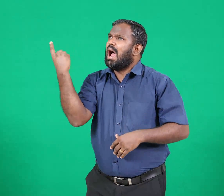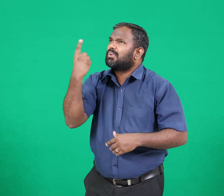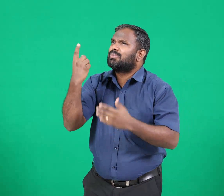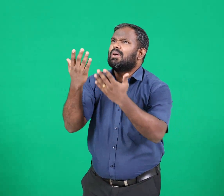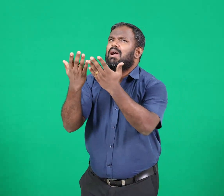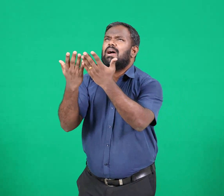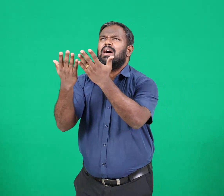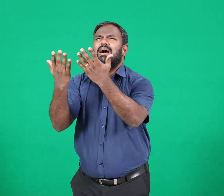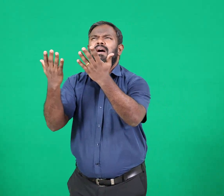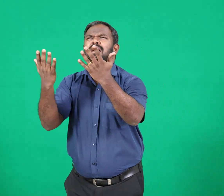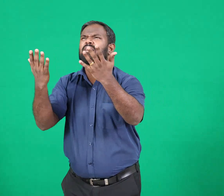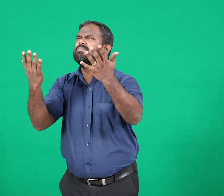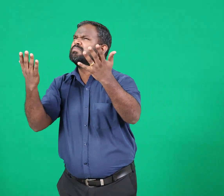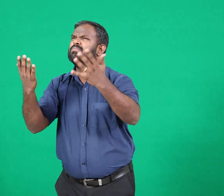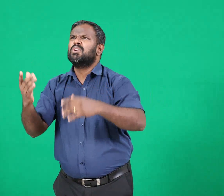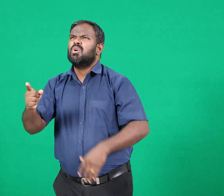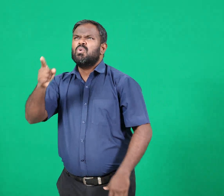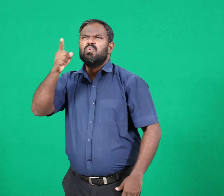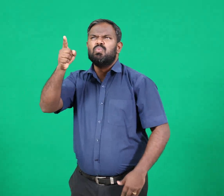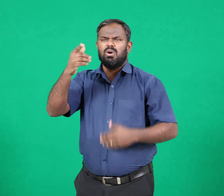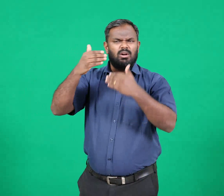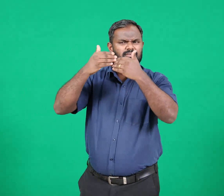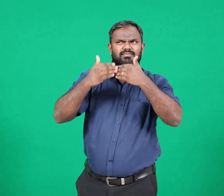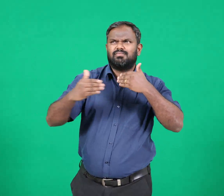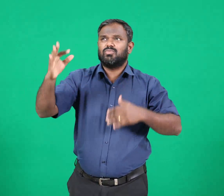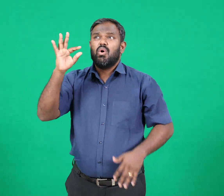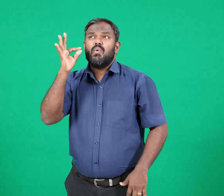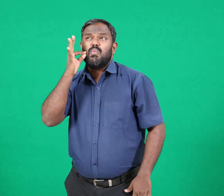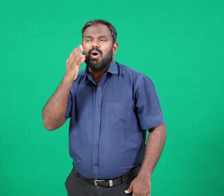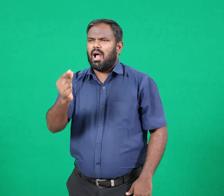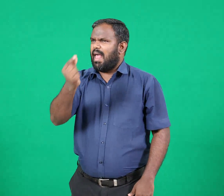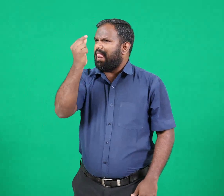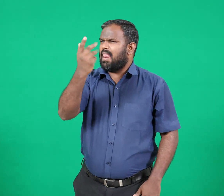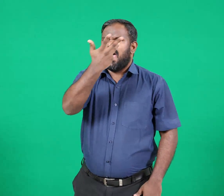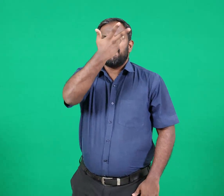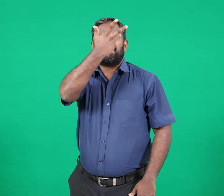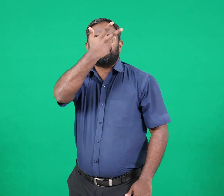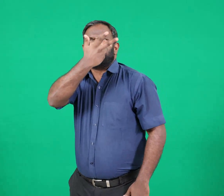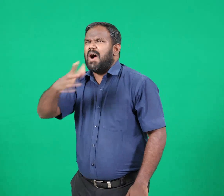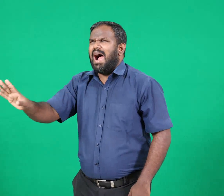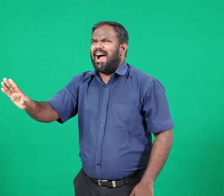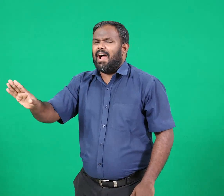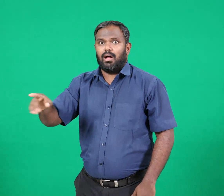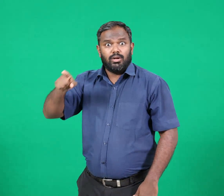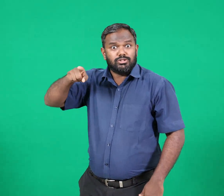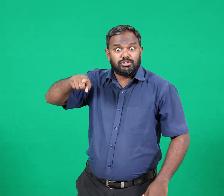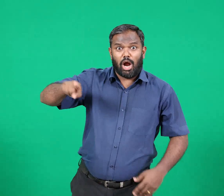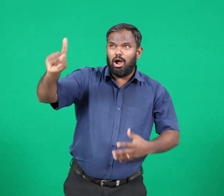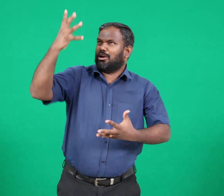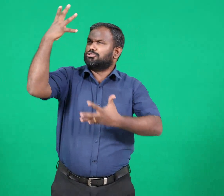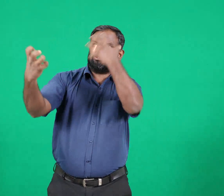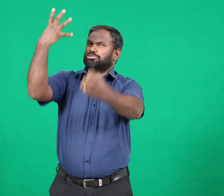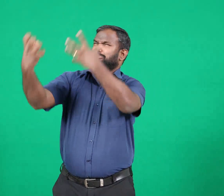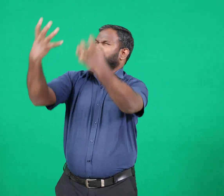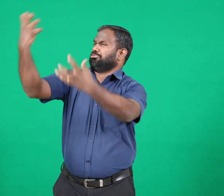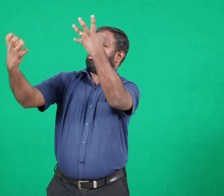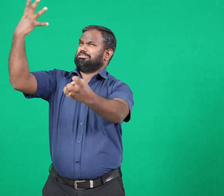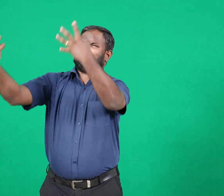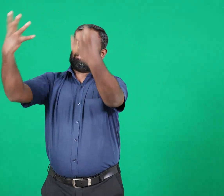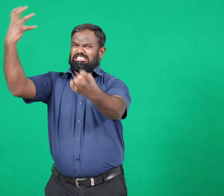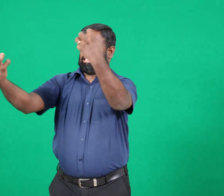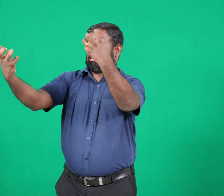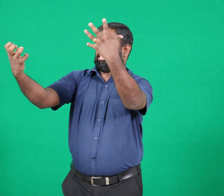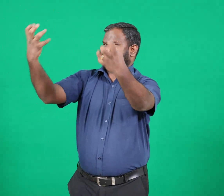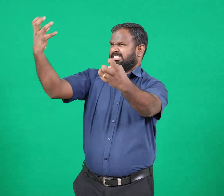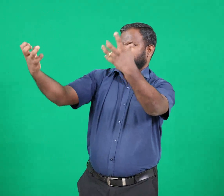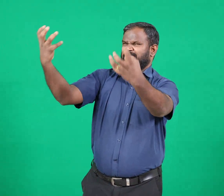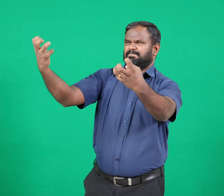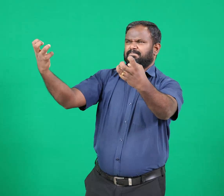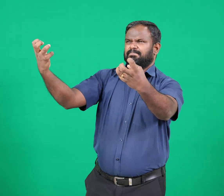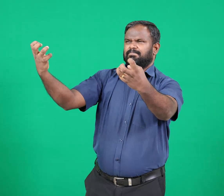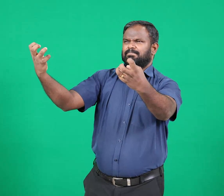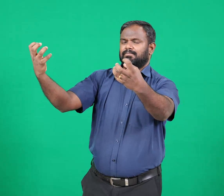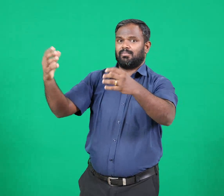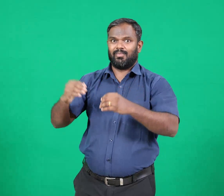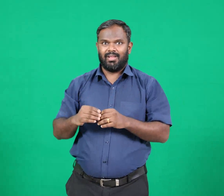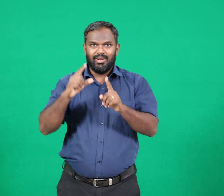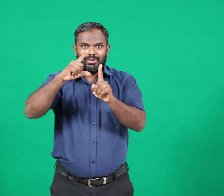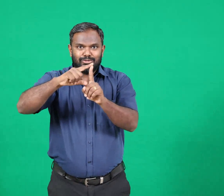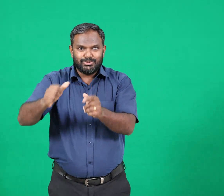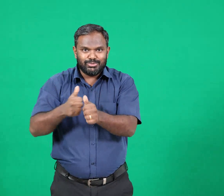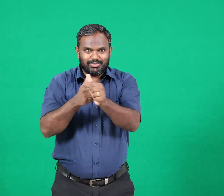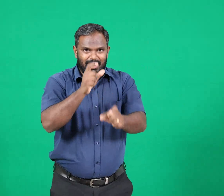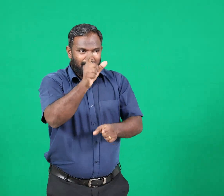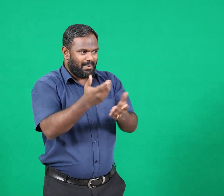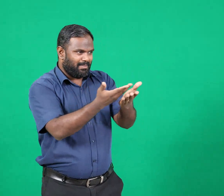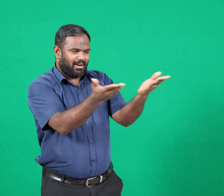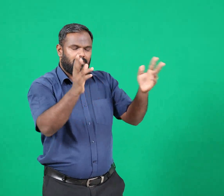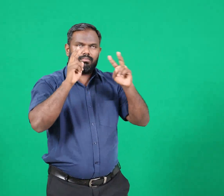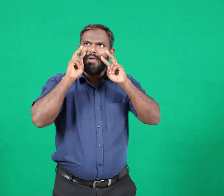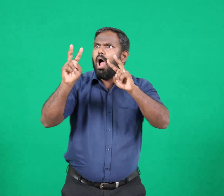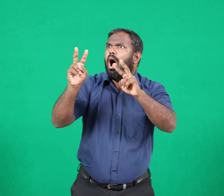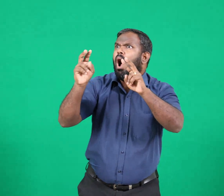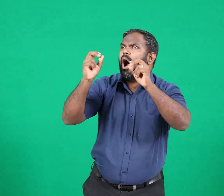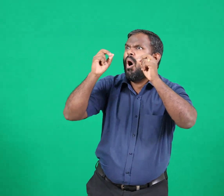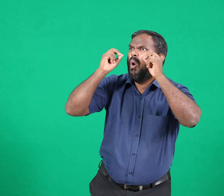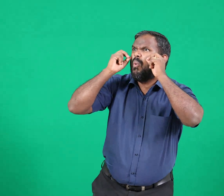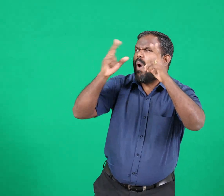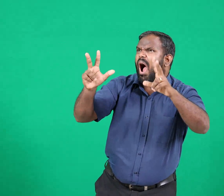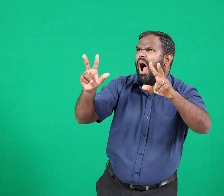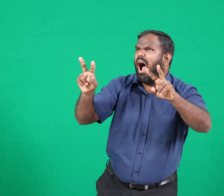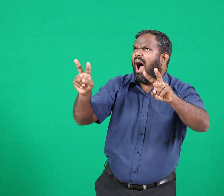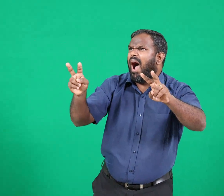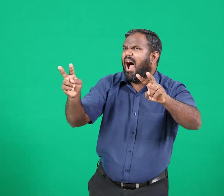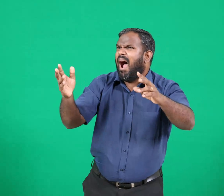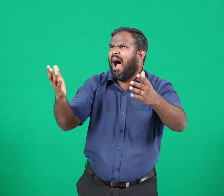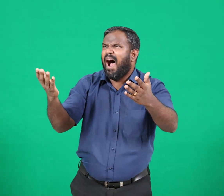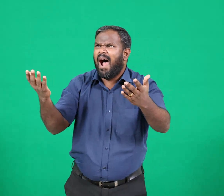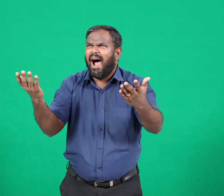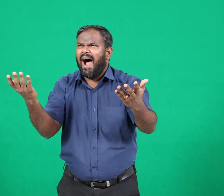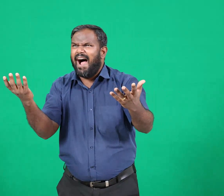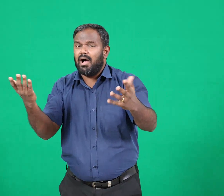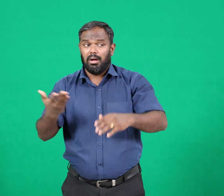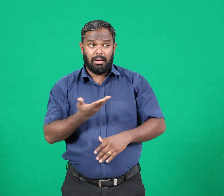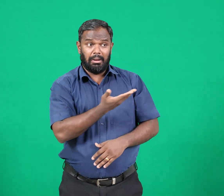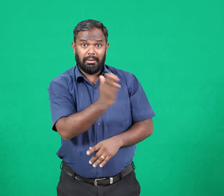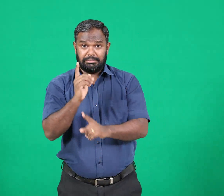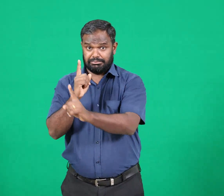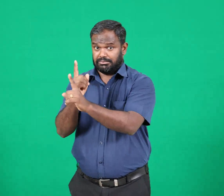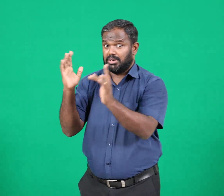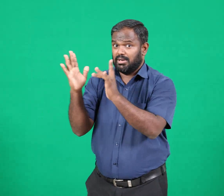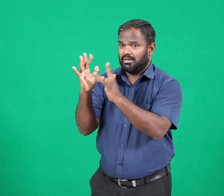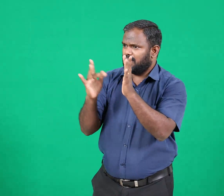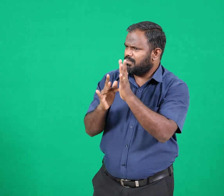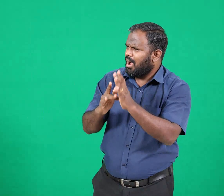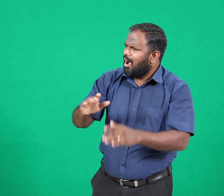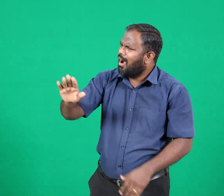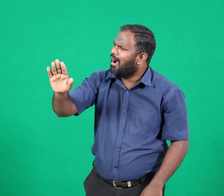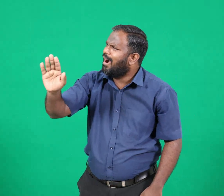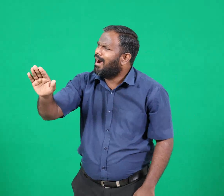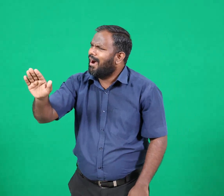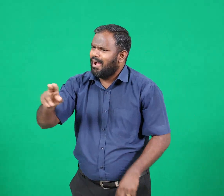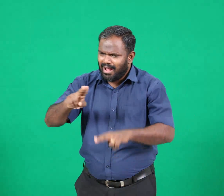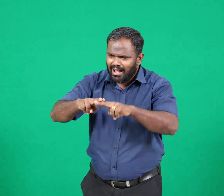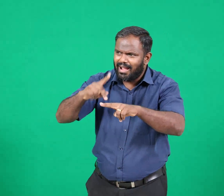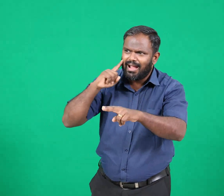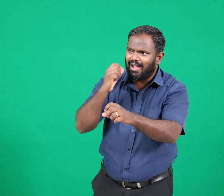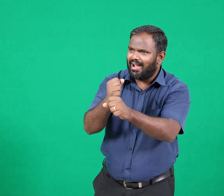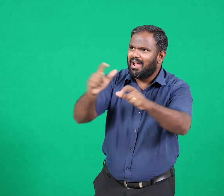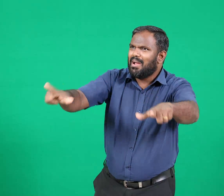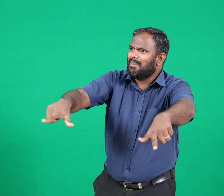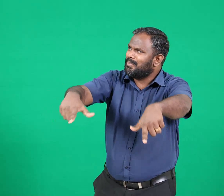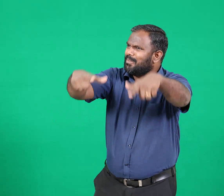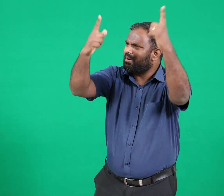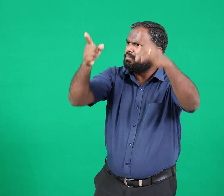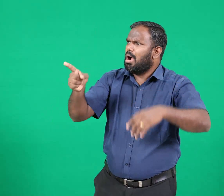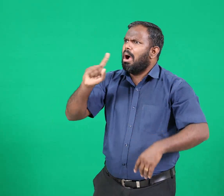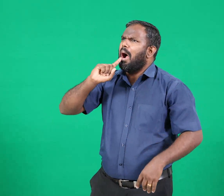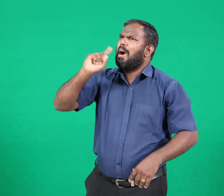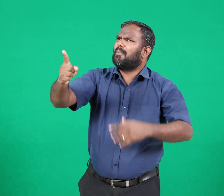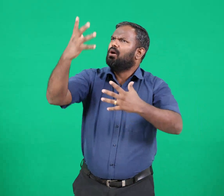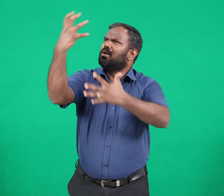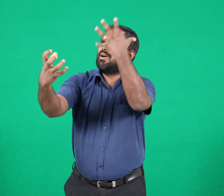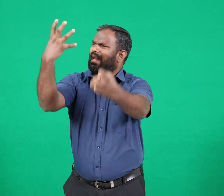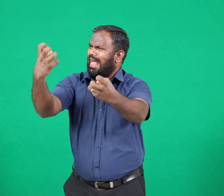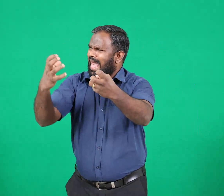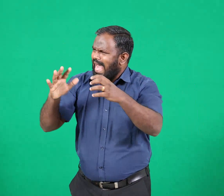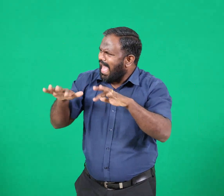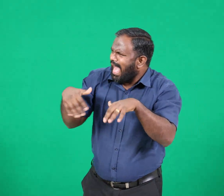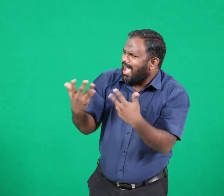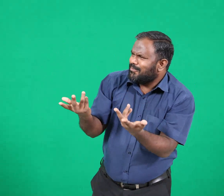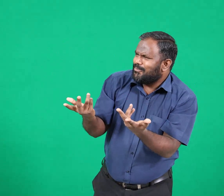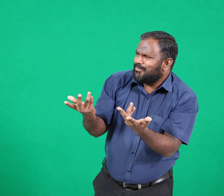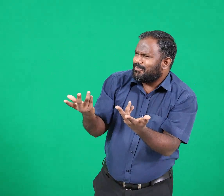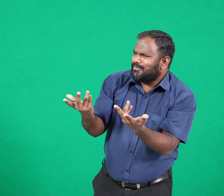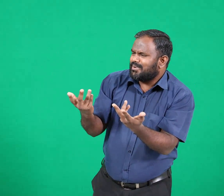When the disciples saw this, they marveled and asked, "How did the fig tree wither so quickly?"